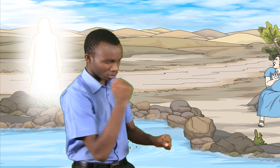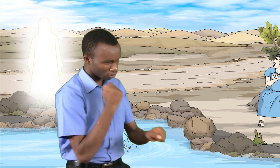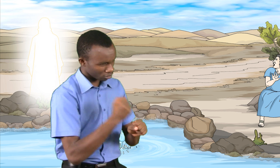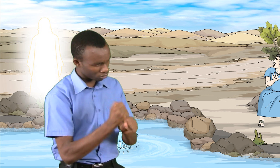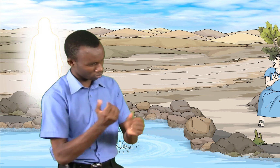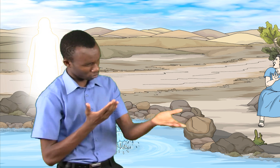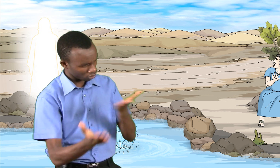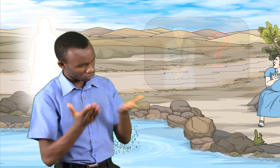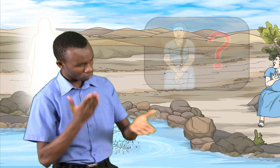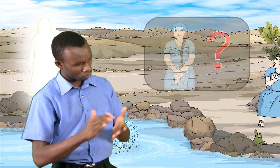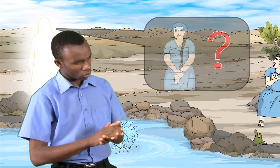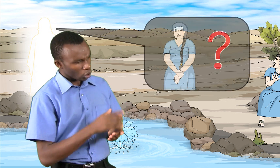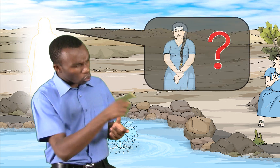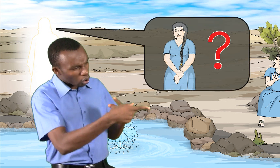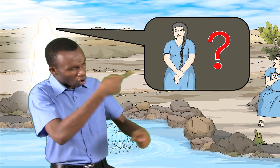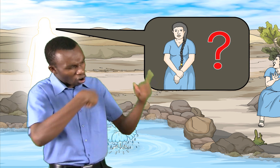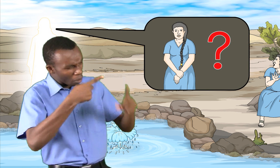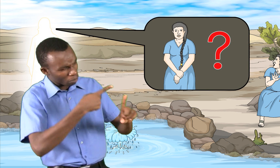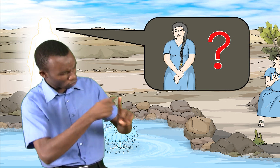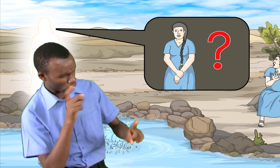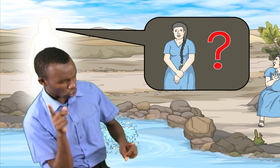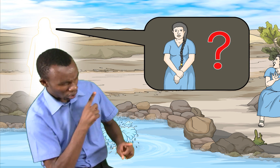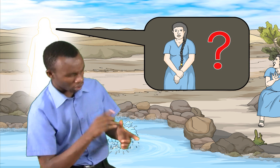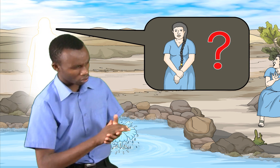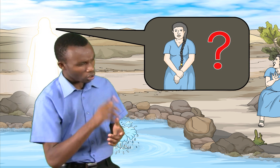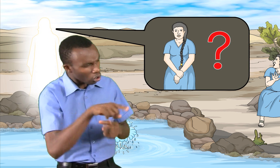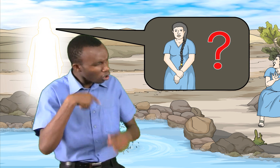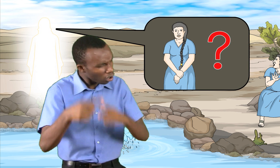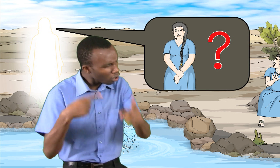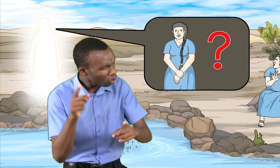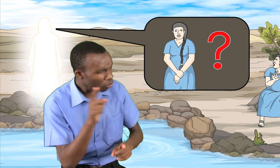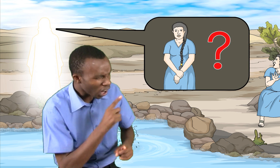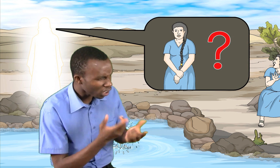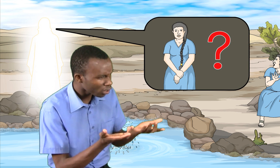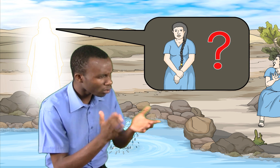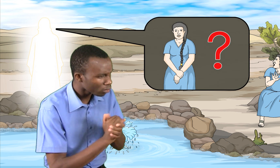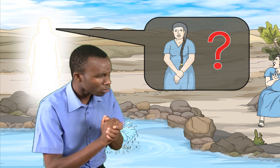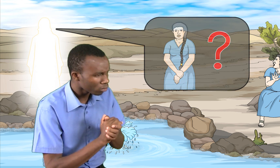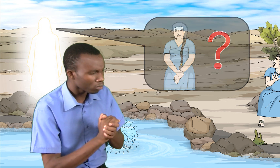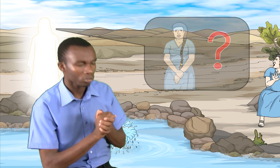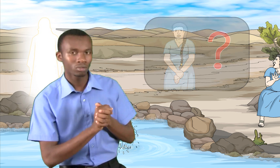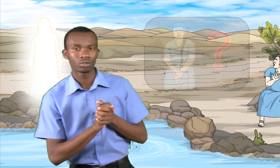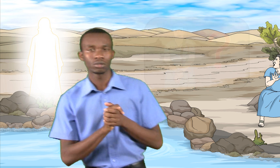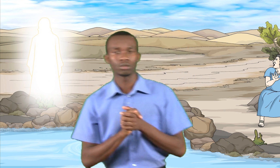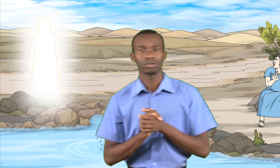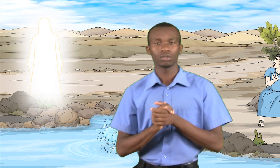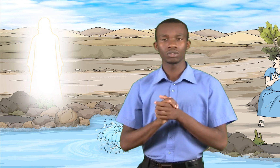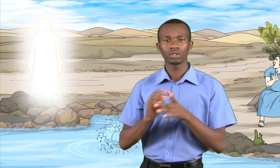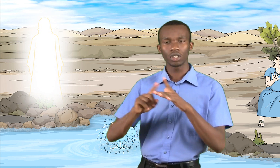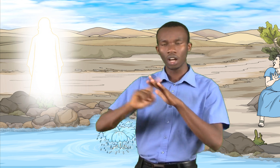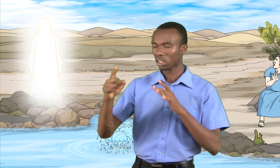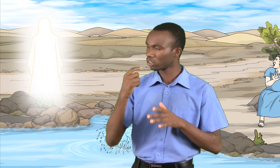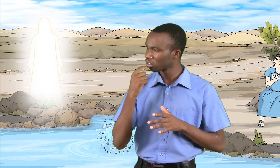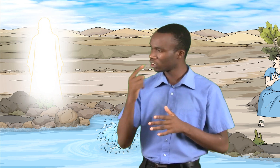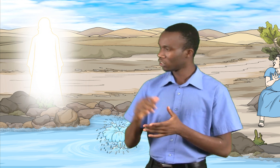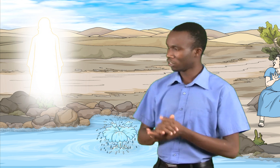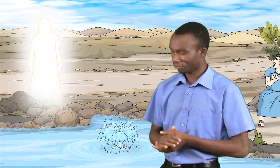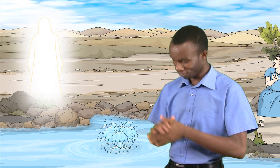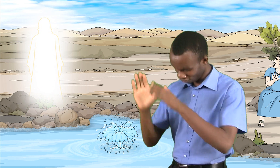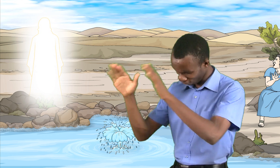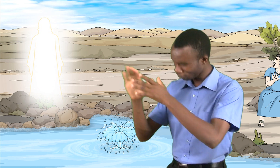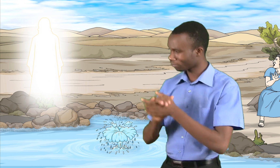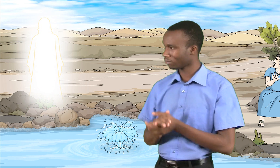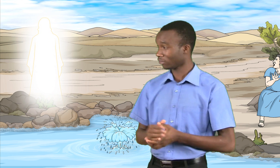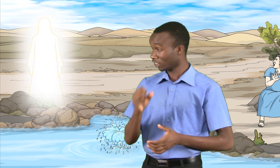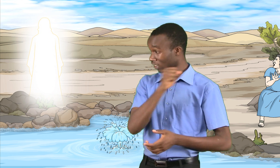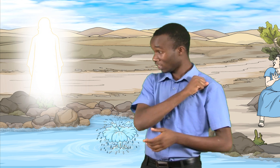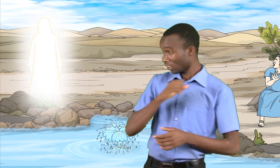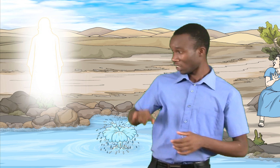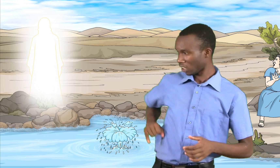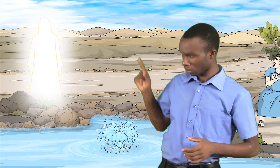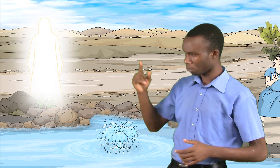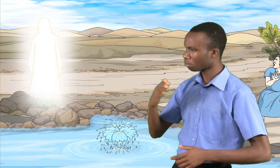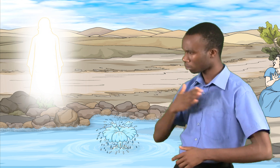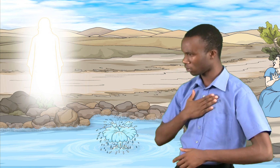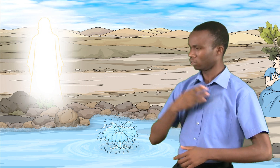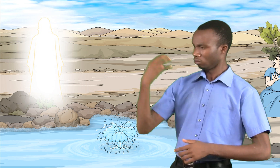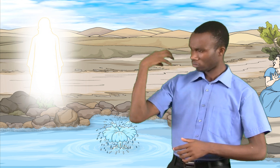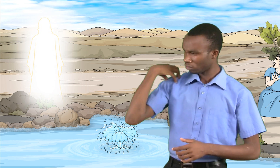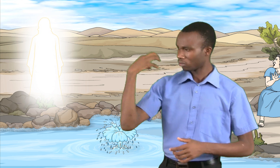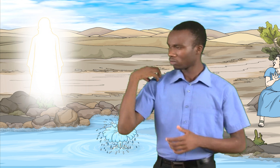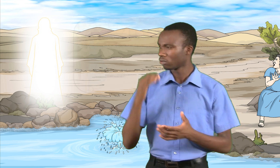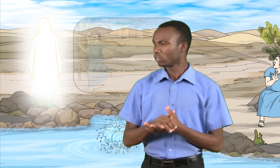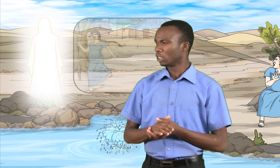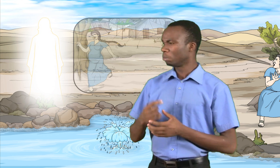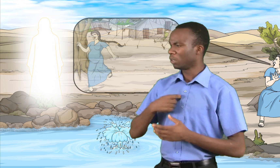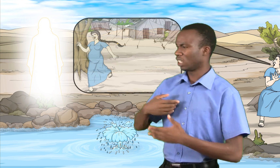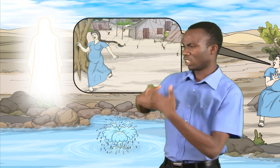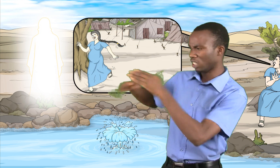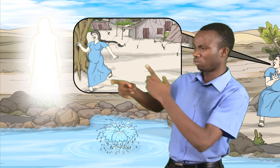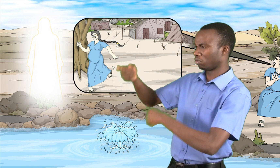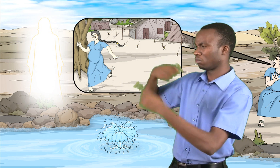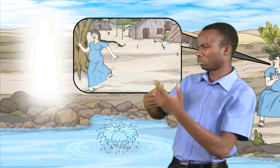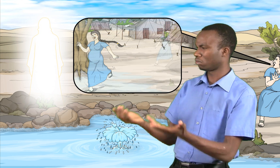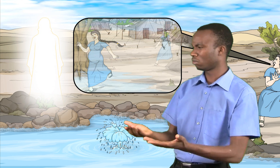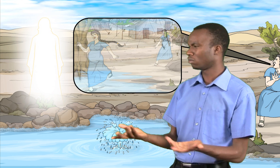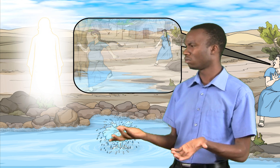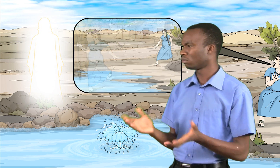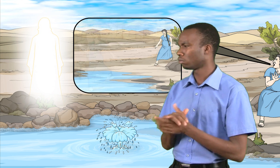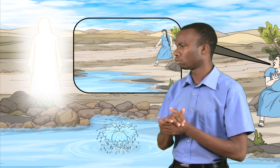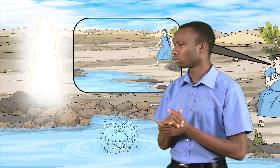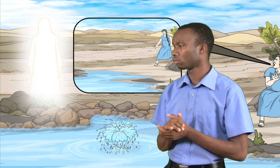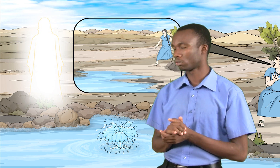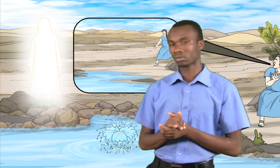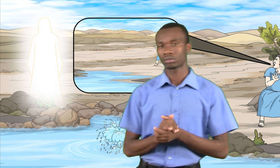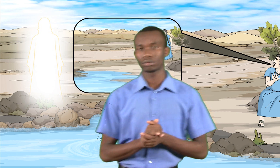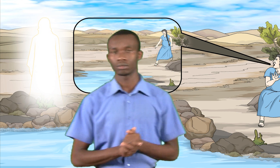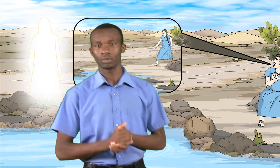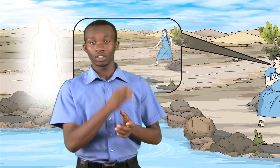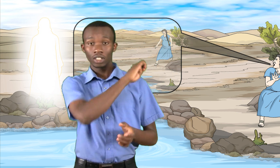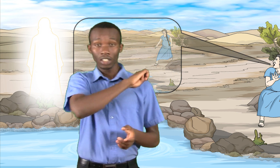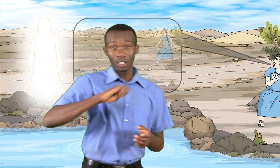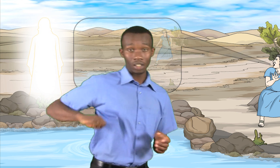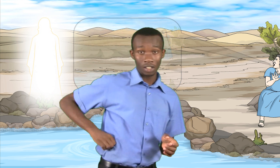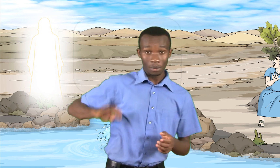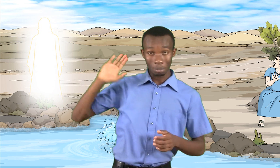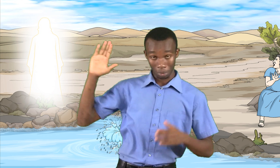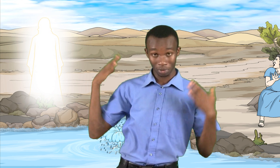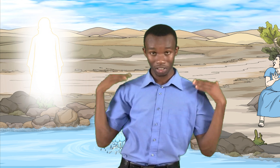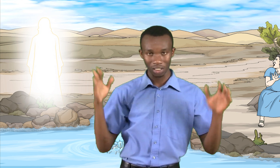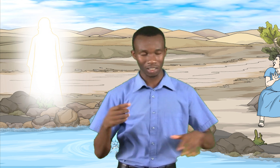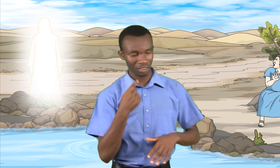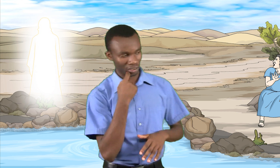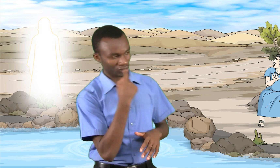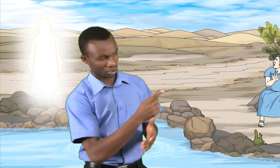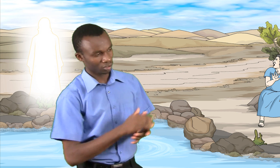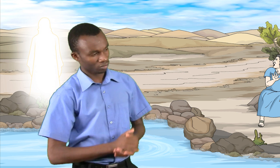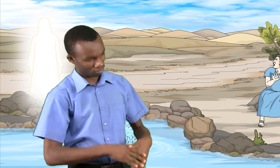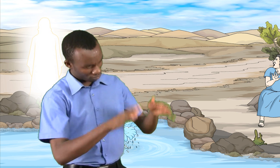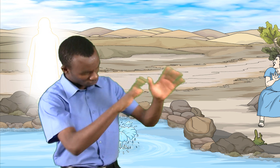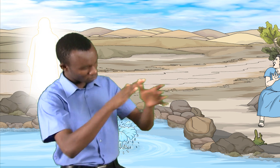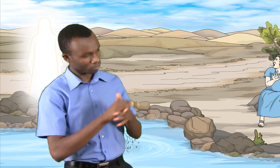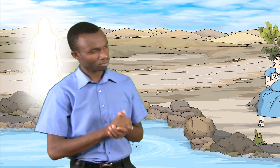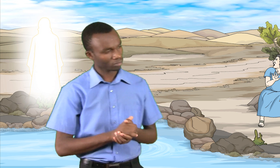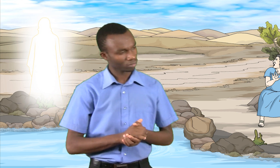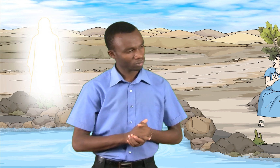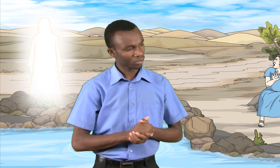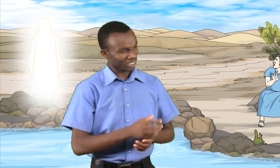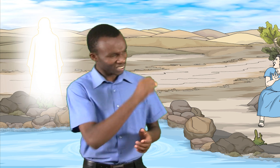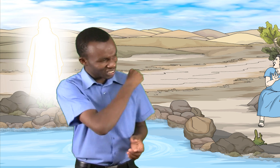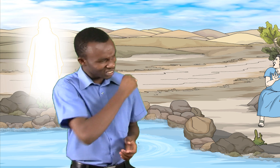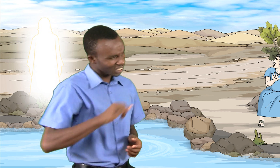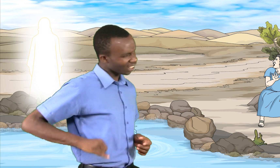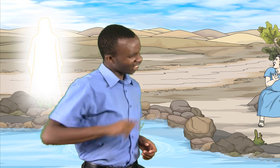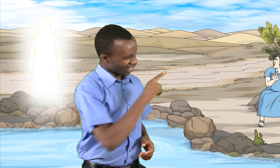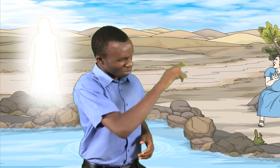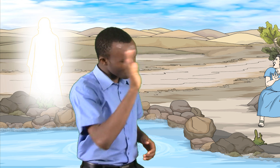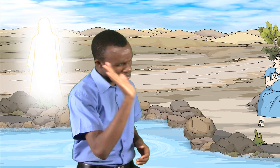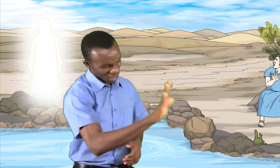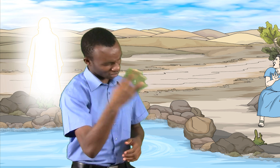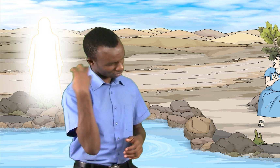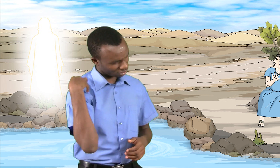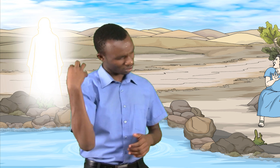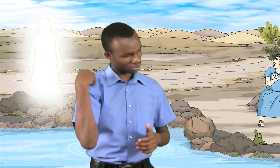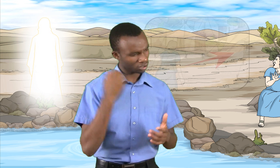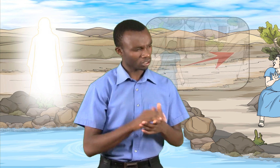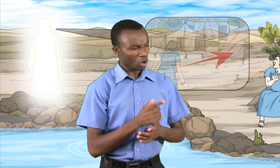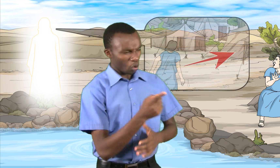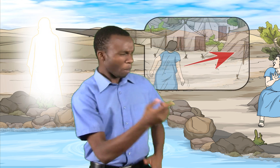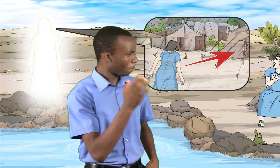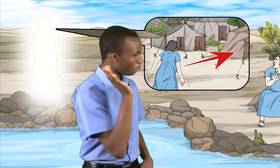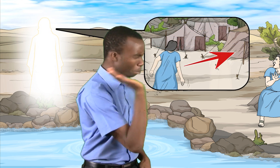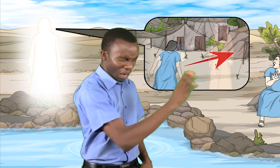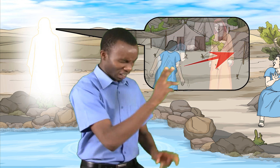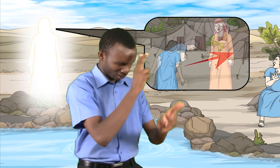“Hagar, servant of Sarai,” he said, “where have you come from, and where are you going?” “I am running away from my mistress Sarai,” she replied.